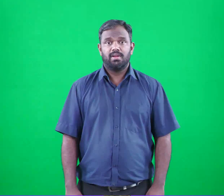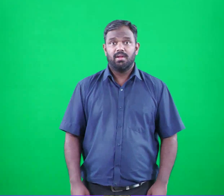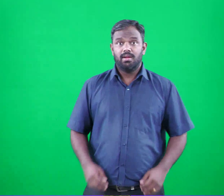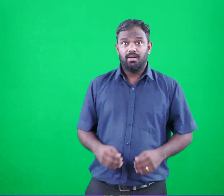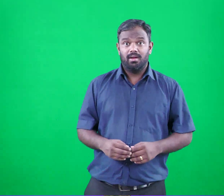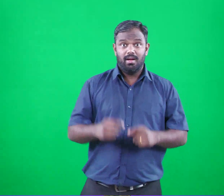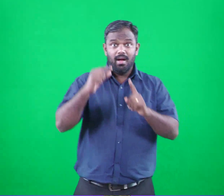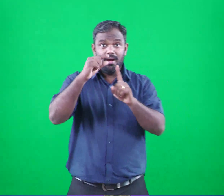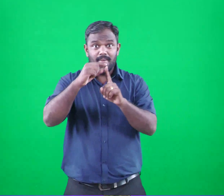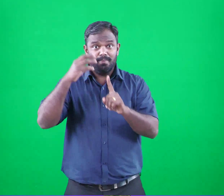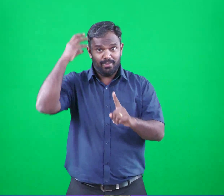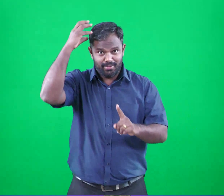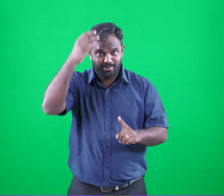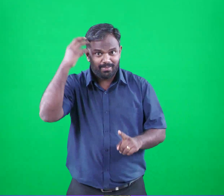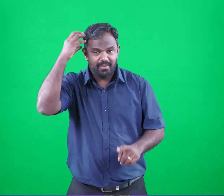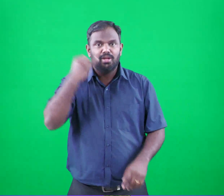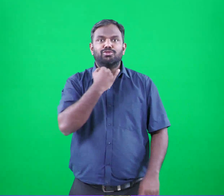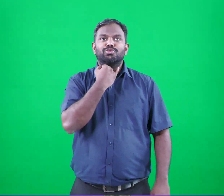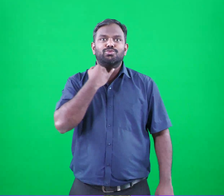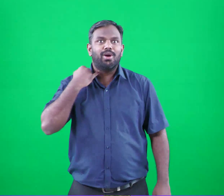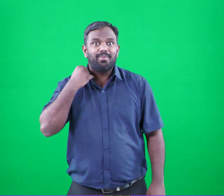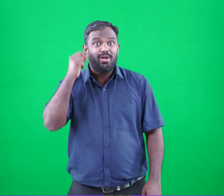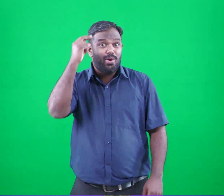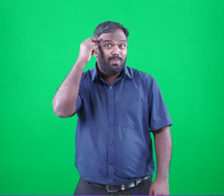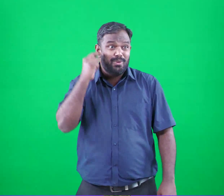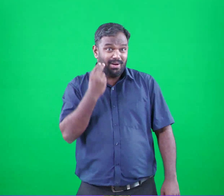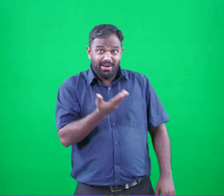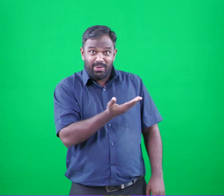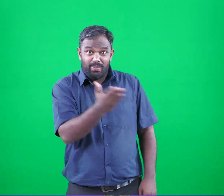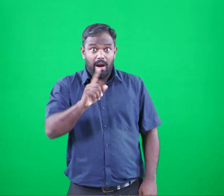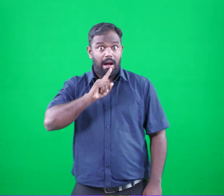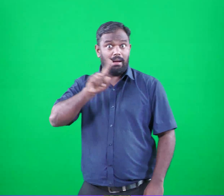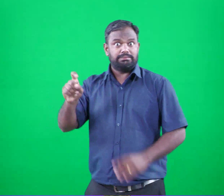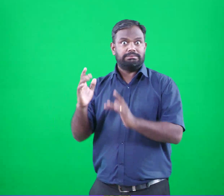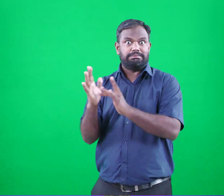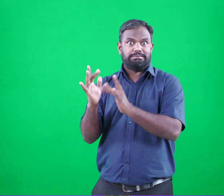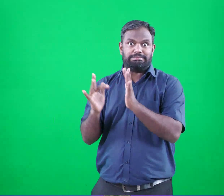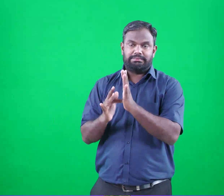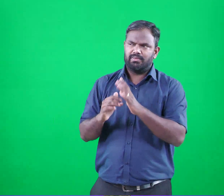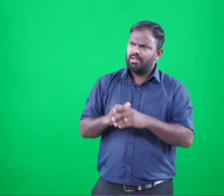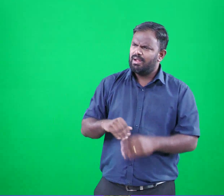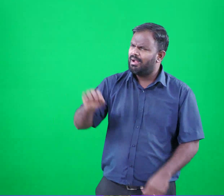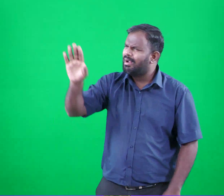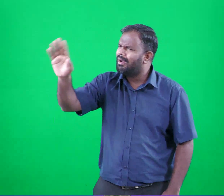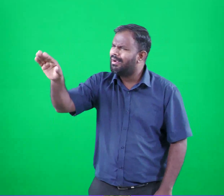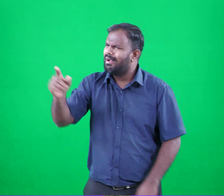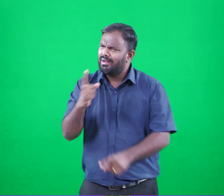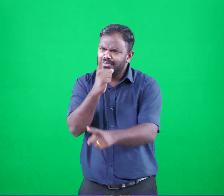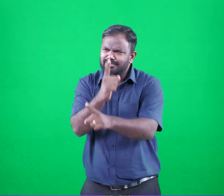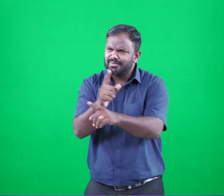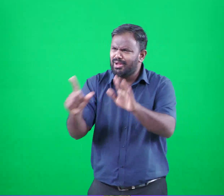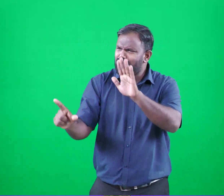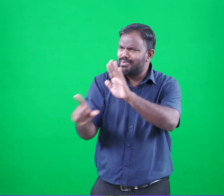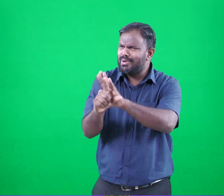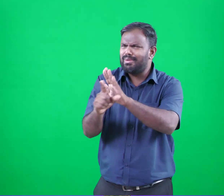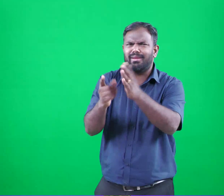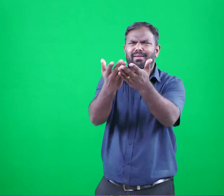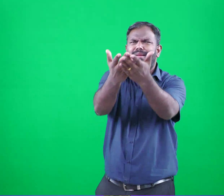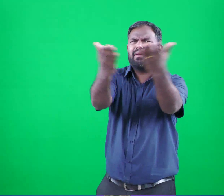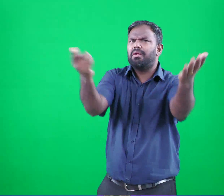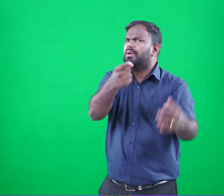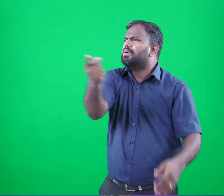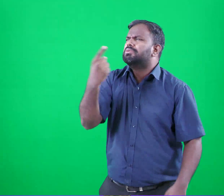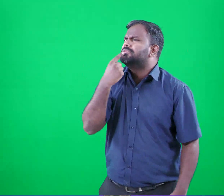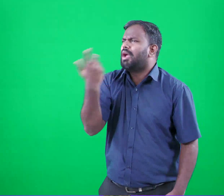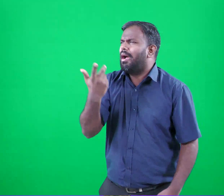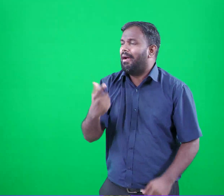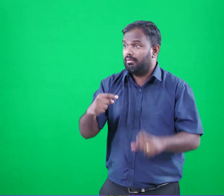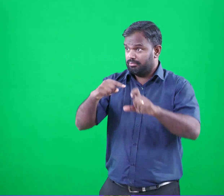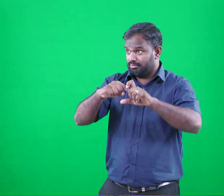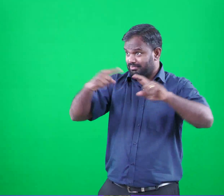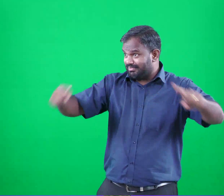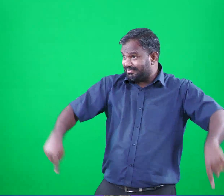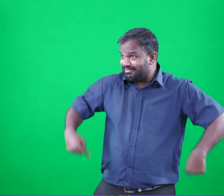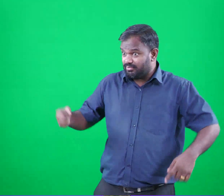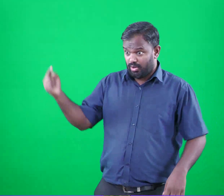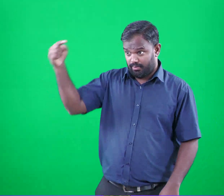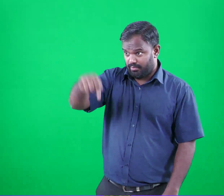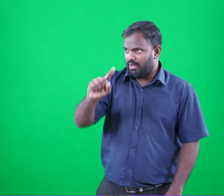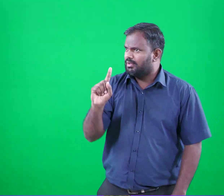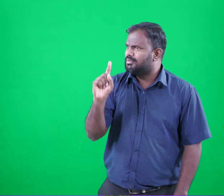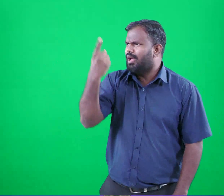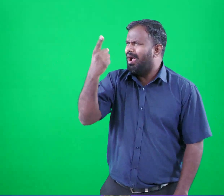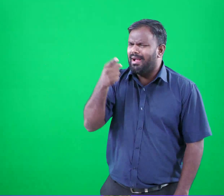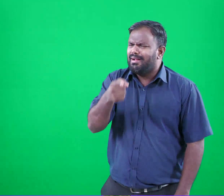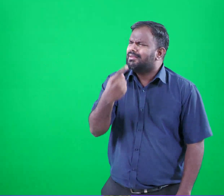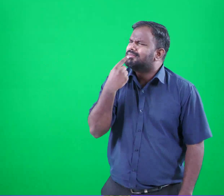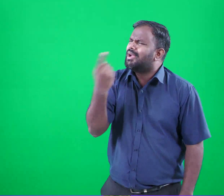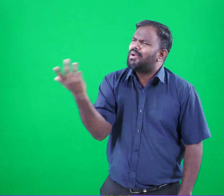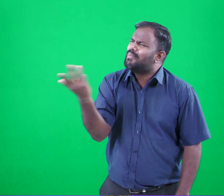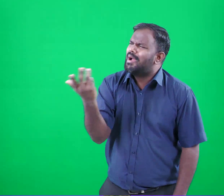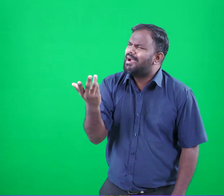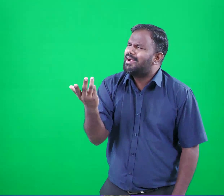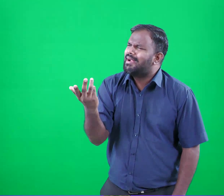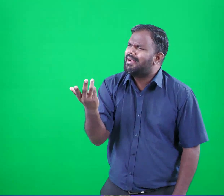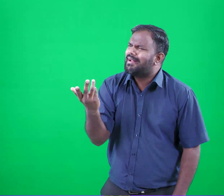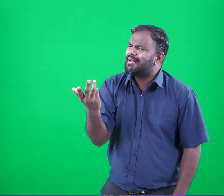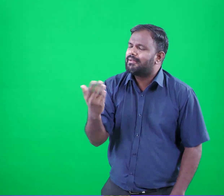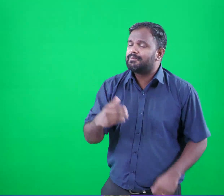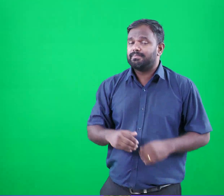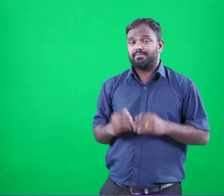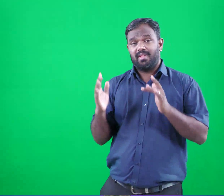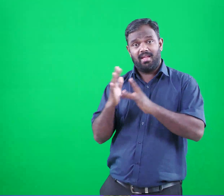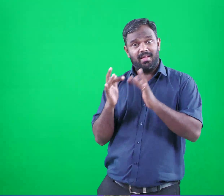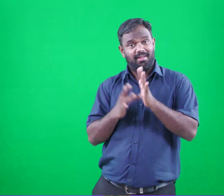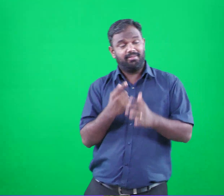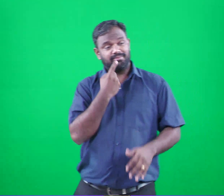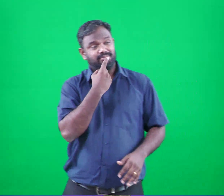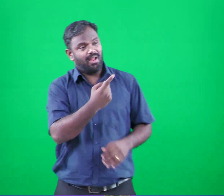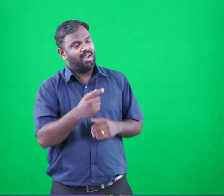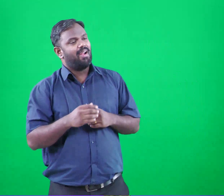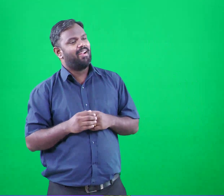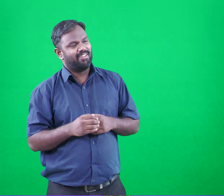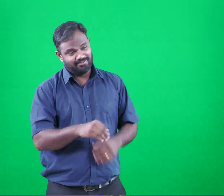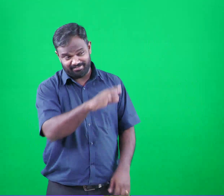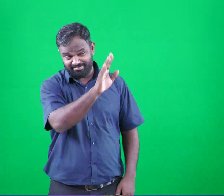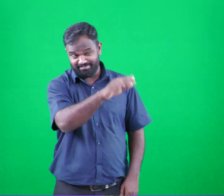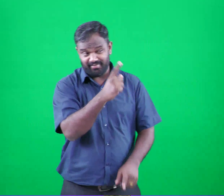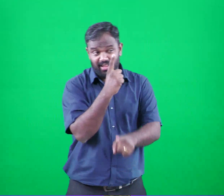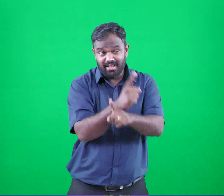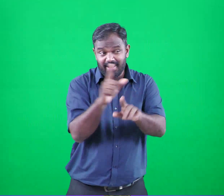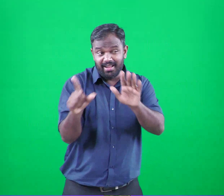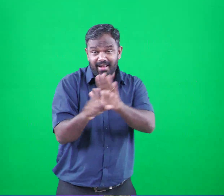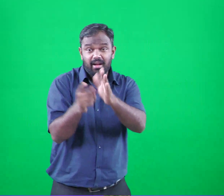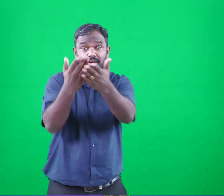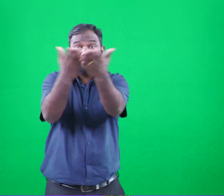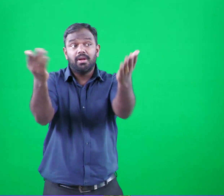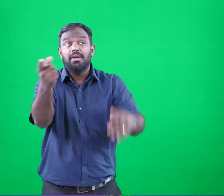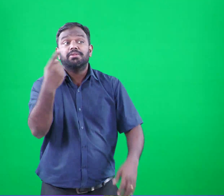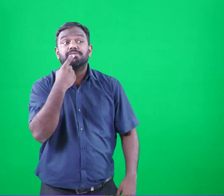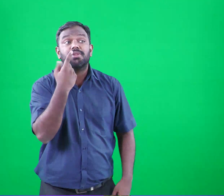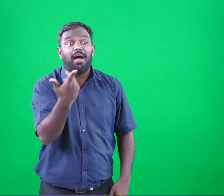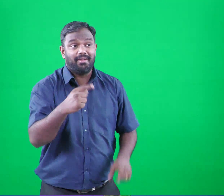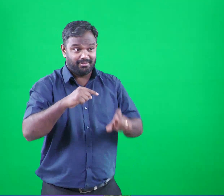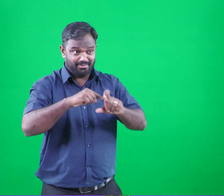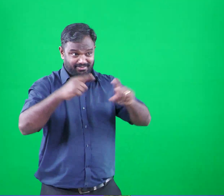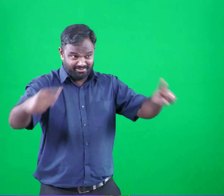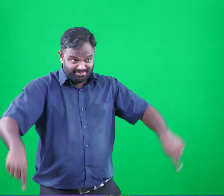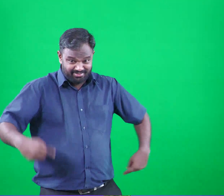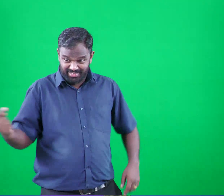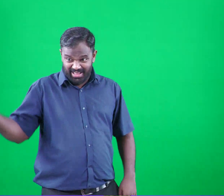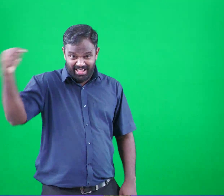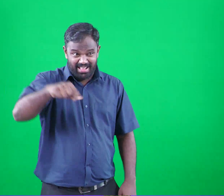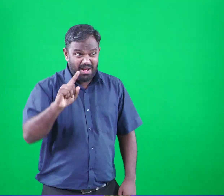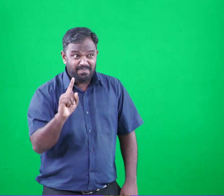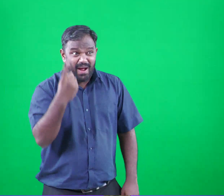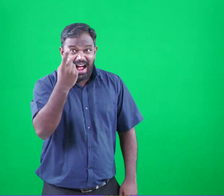And they asked Jesus, "Why do the scribes say that Elijah must come first?"